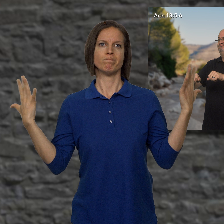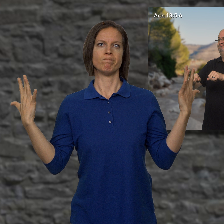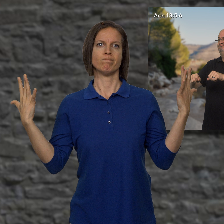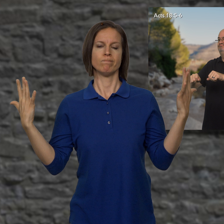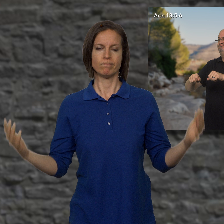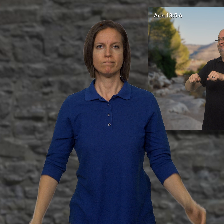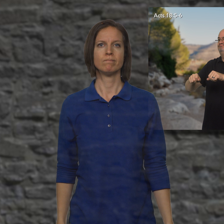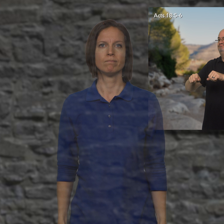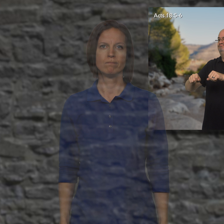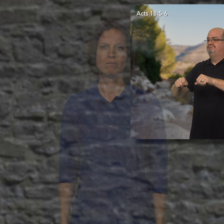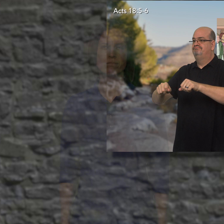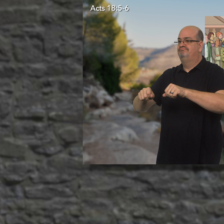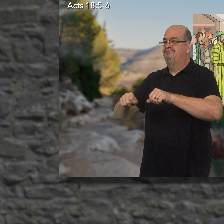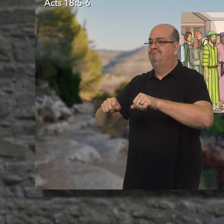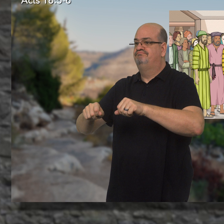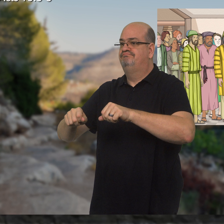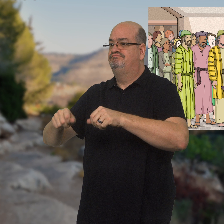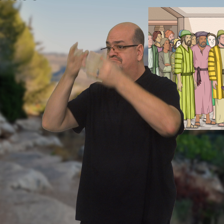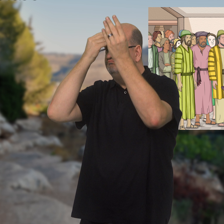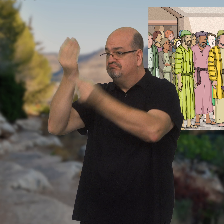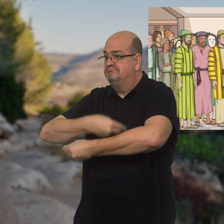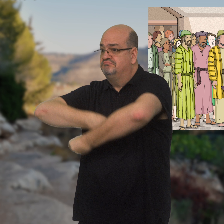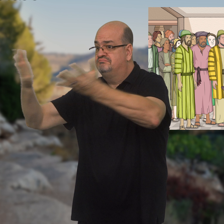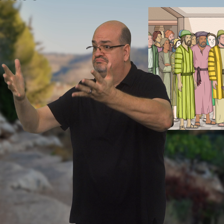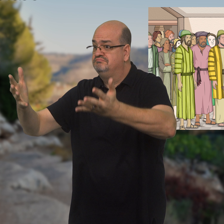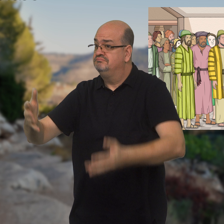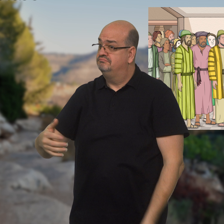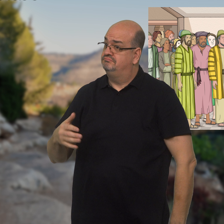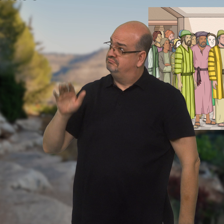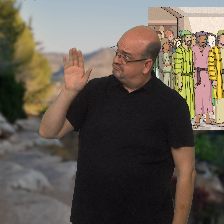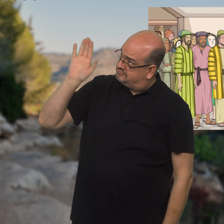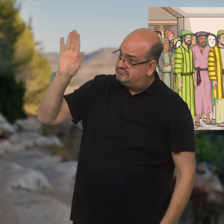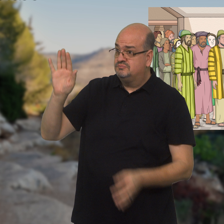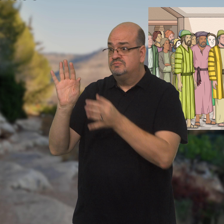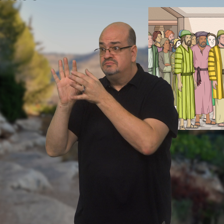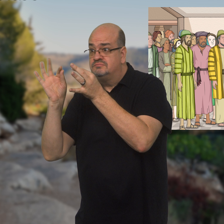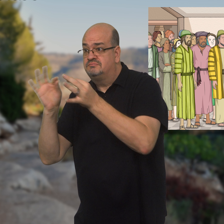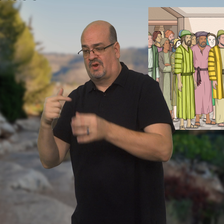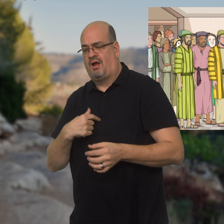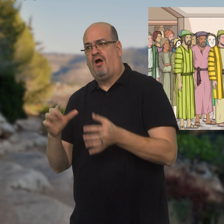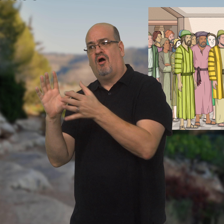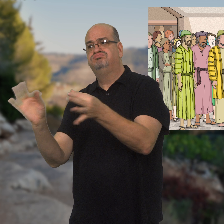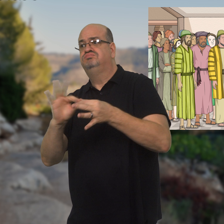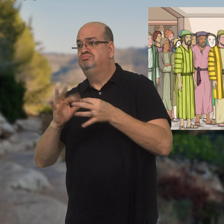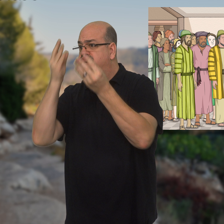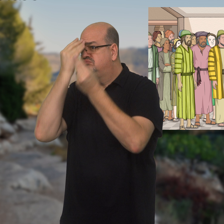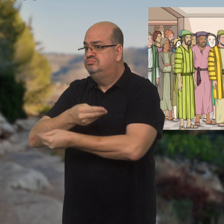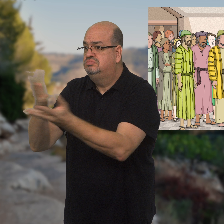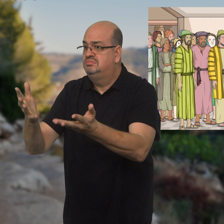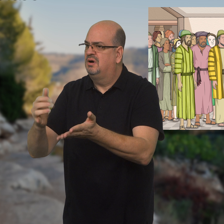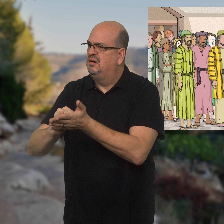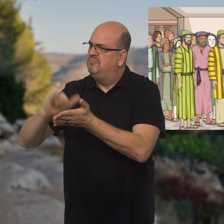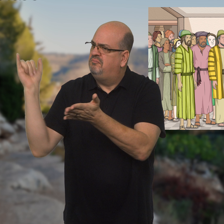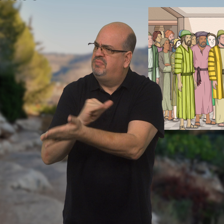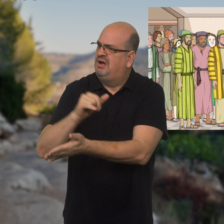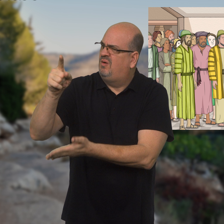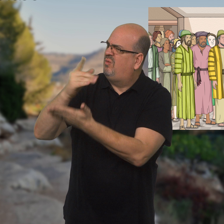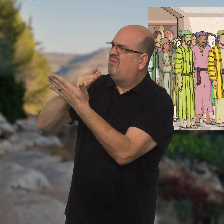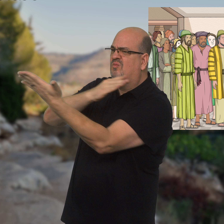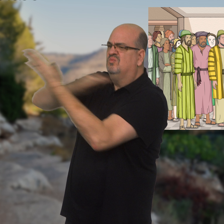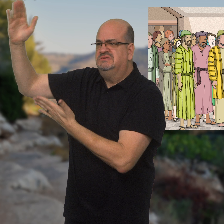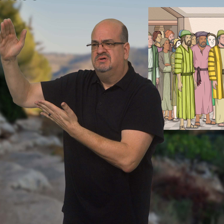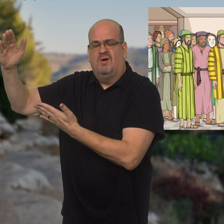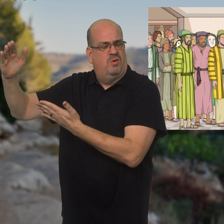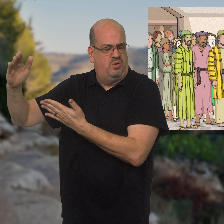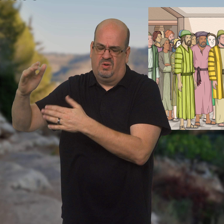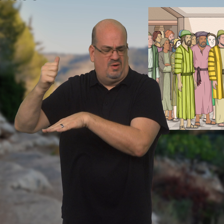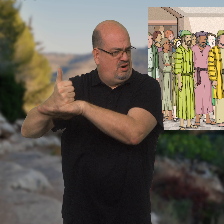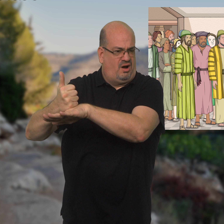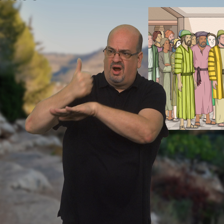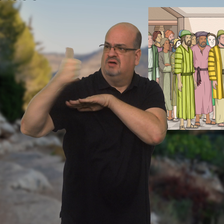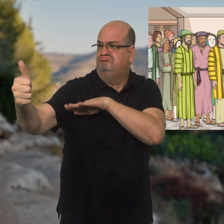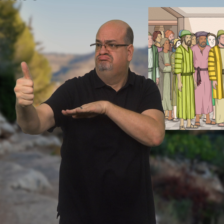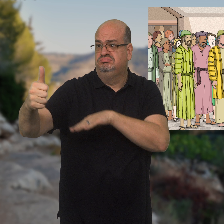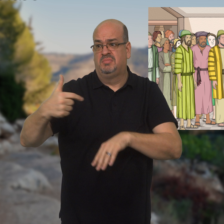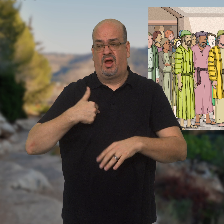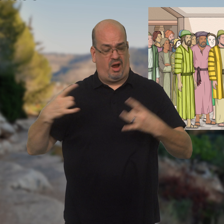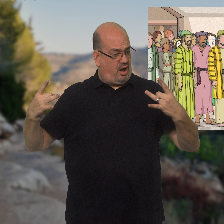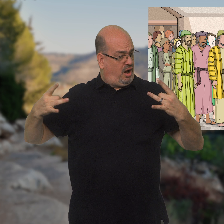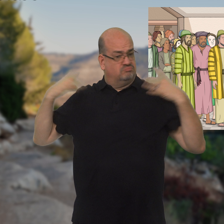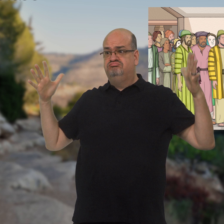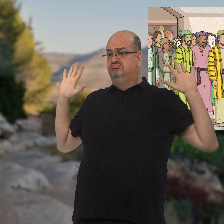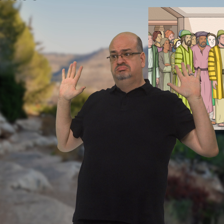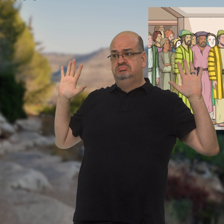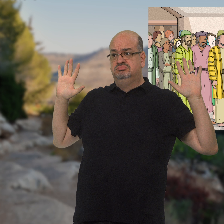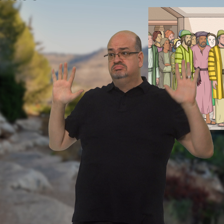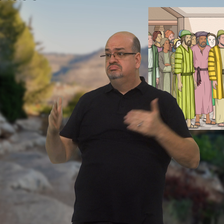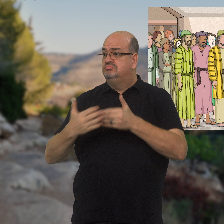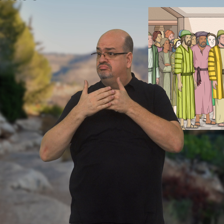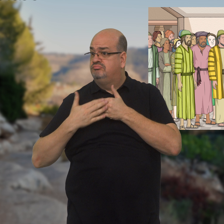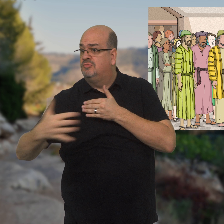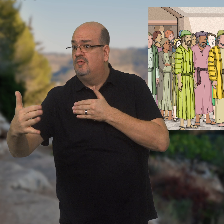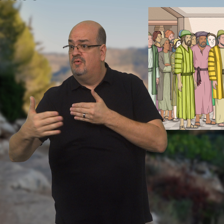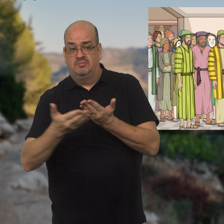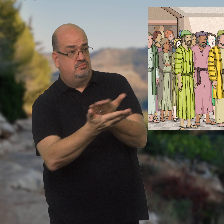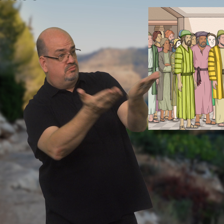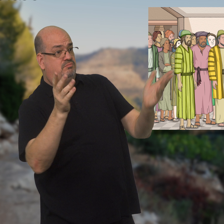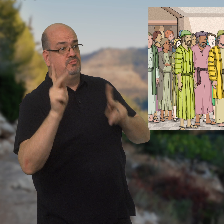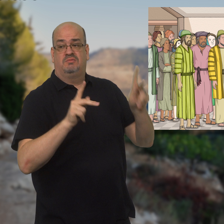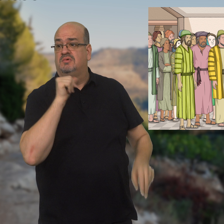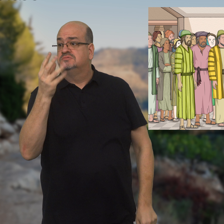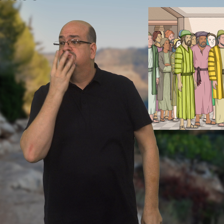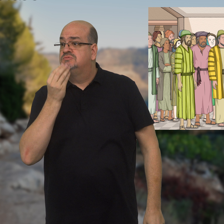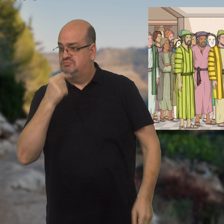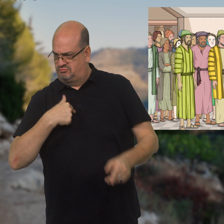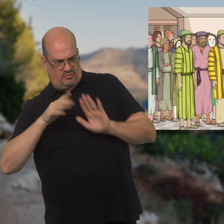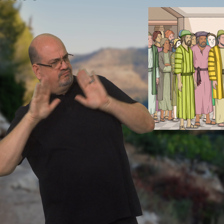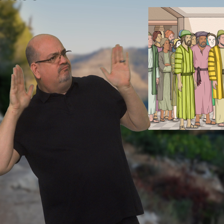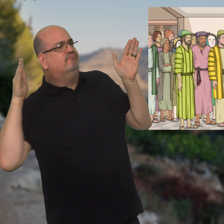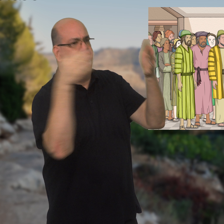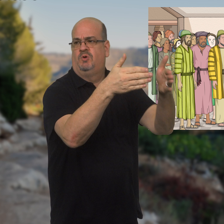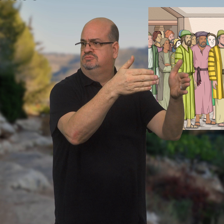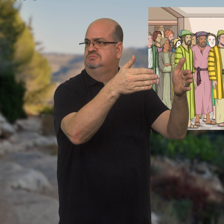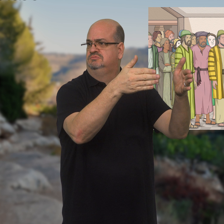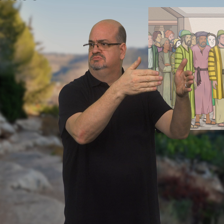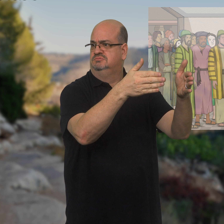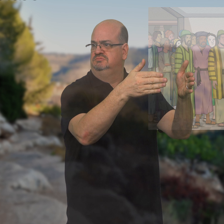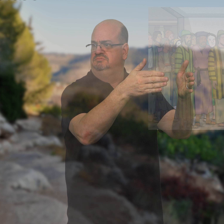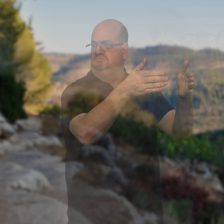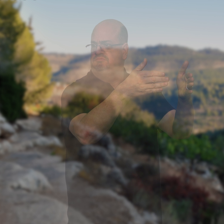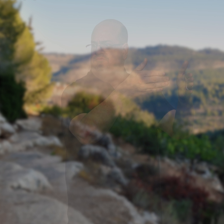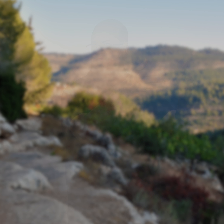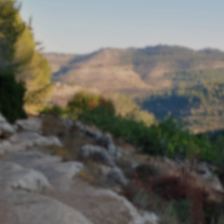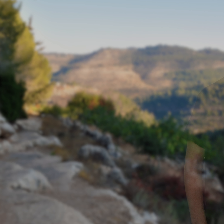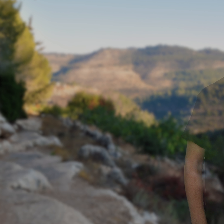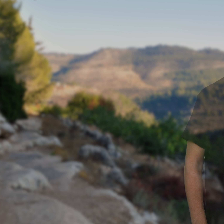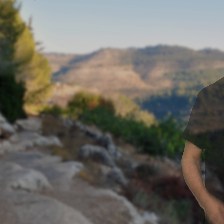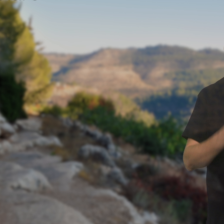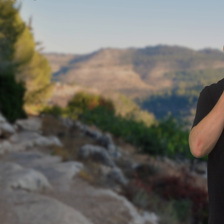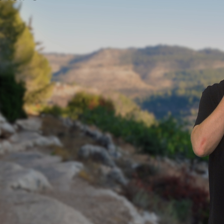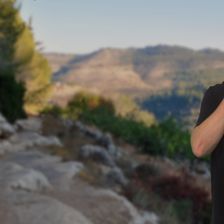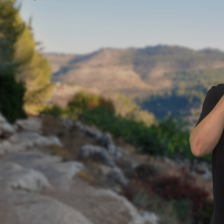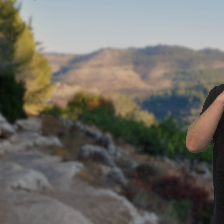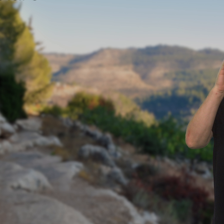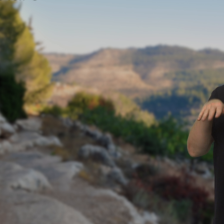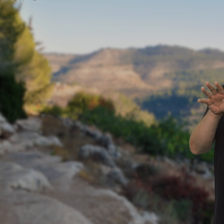But when they opposed and insulted him, he shook out his garments and told them, “Your blood be on your own heads! I am innocent of it. From now on I will go to the Gentiles.”